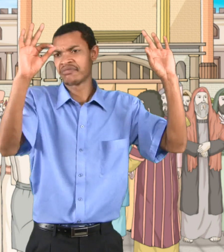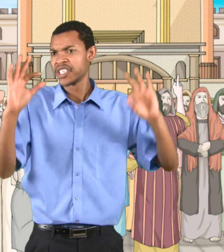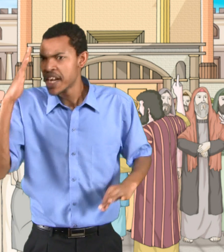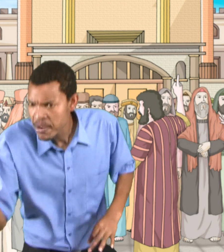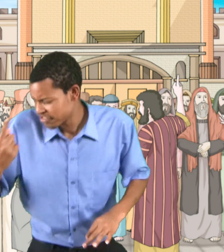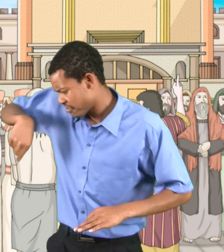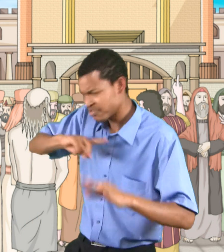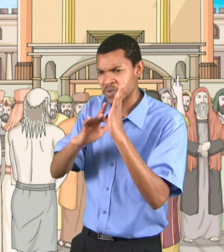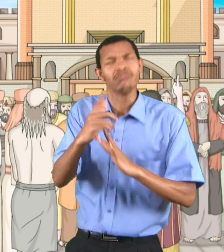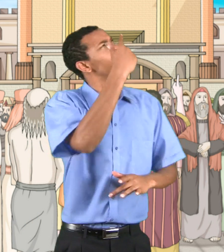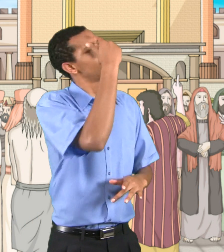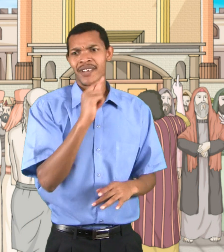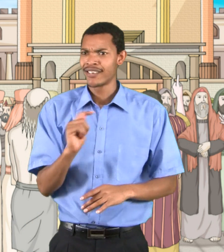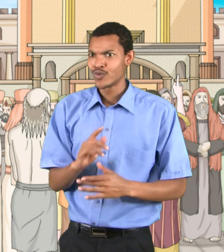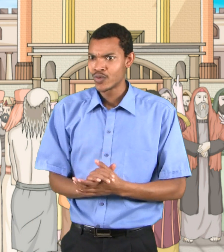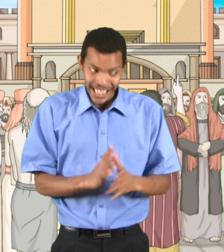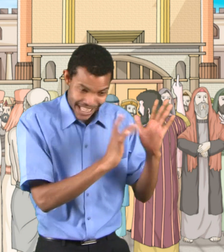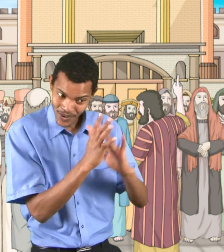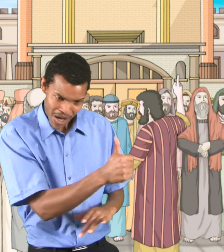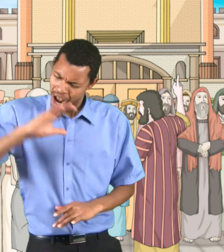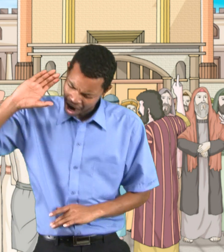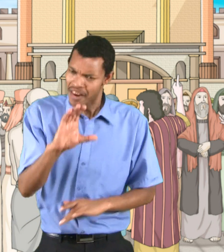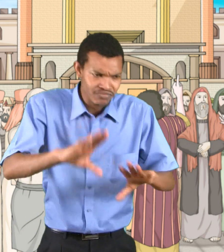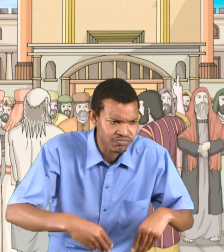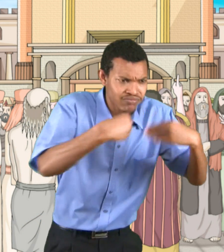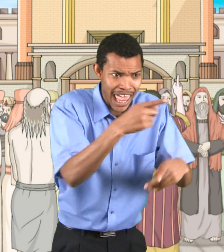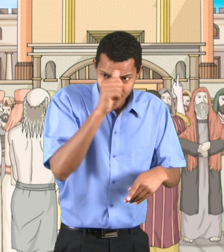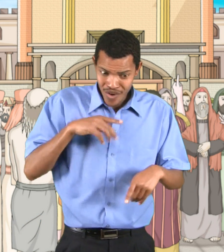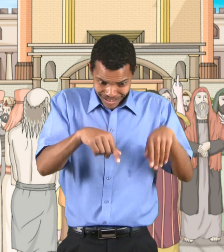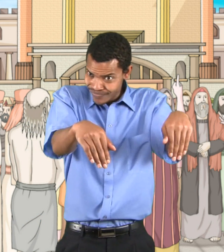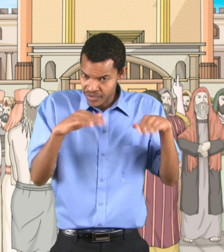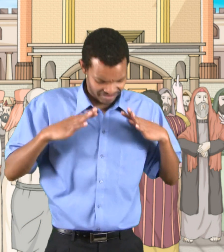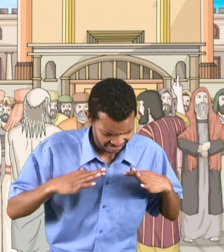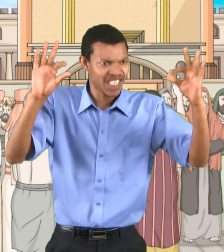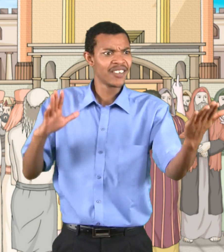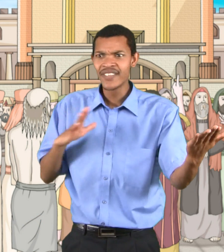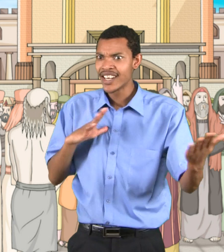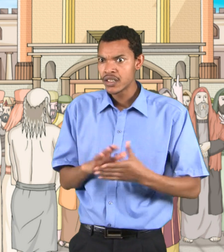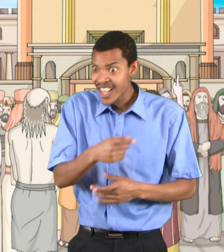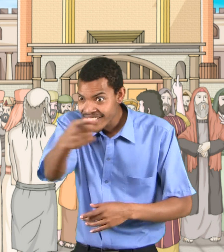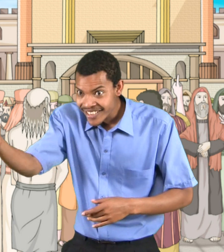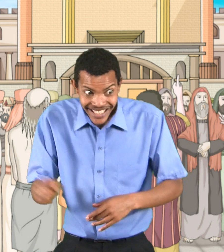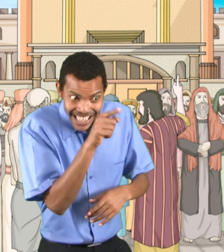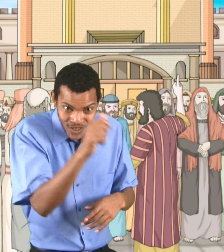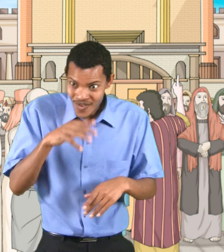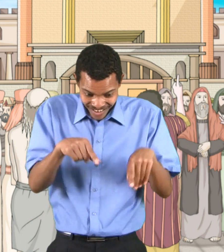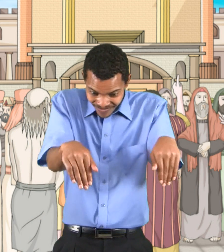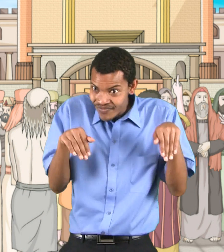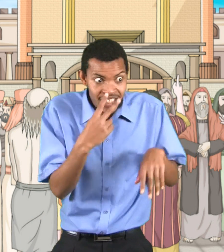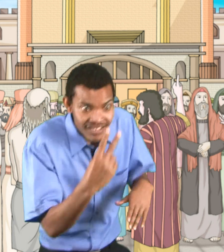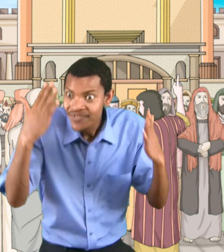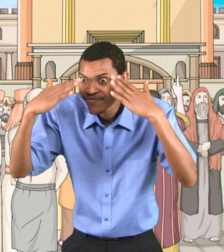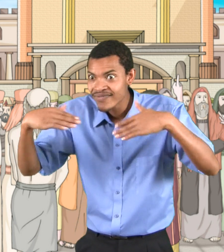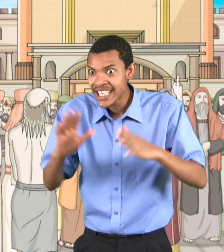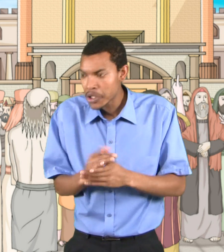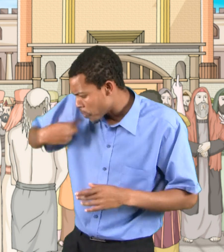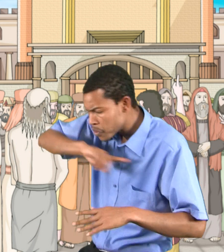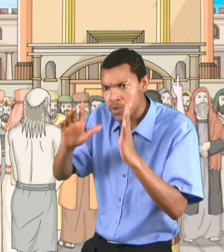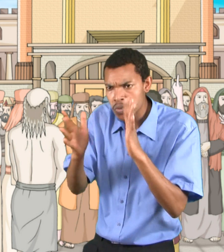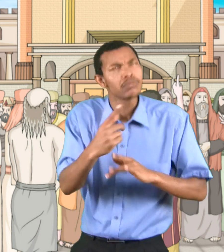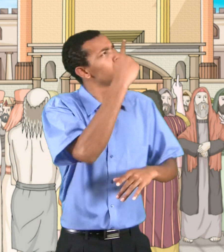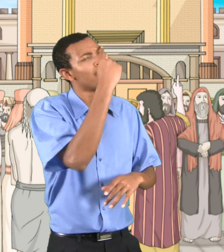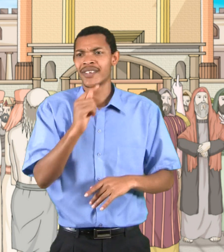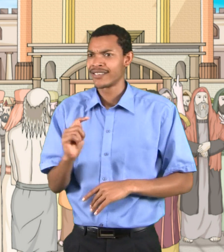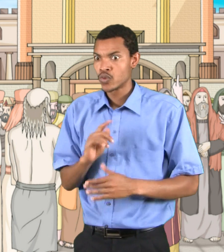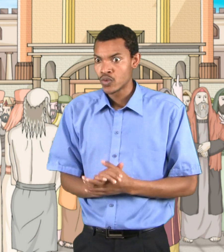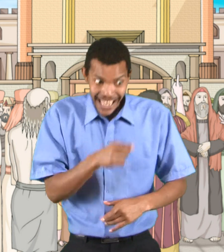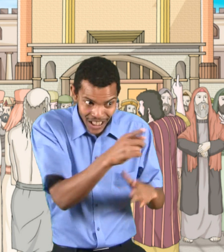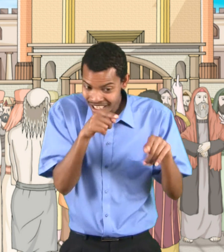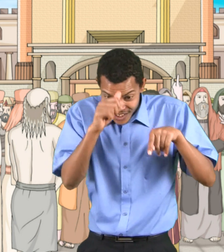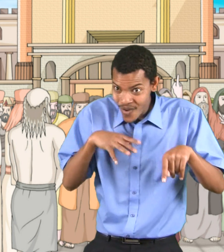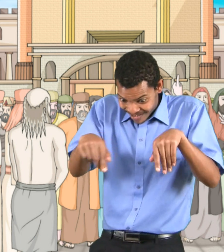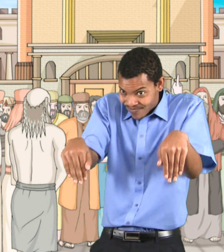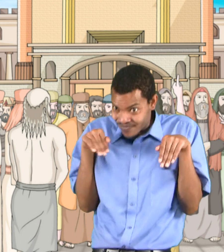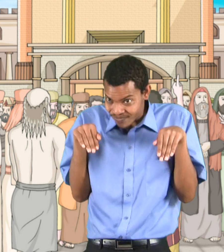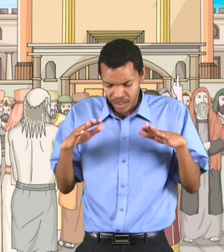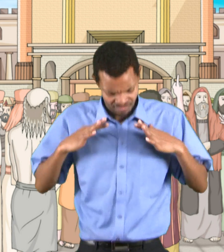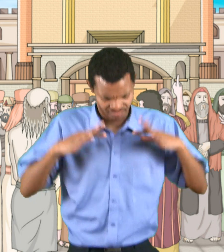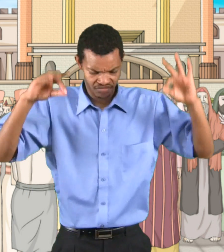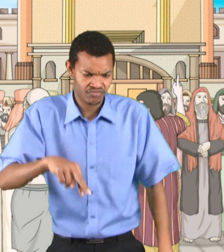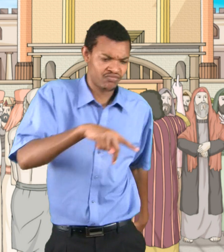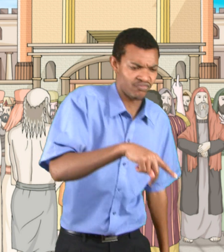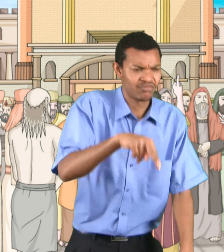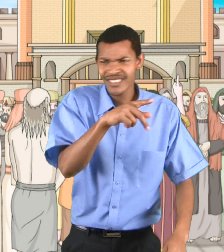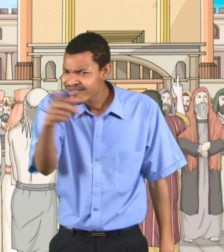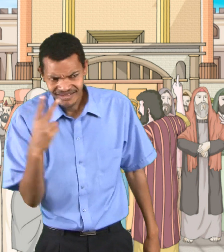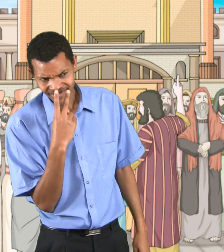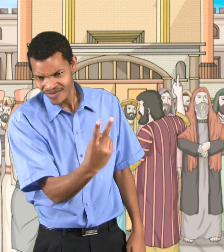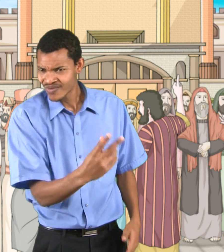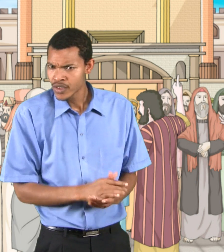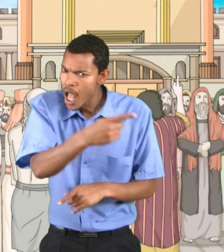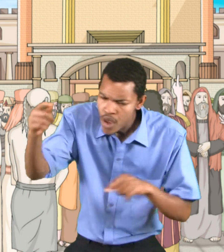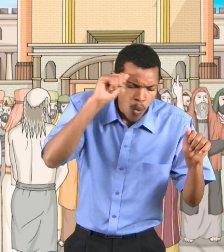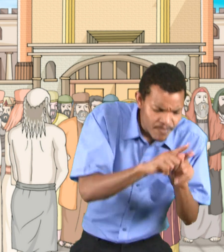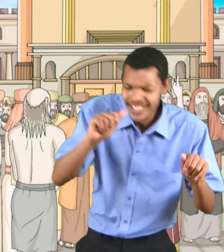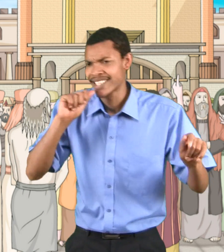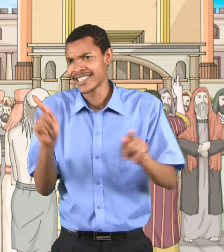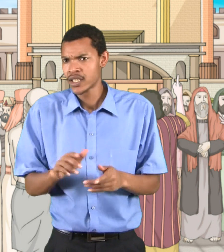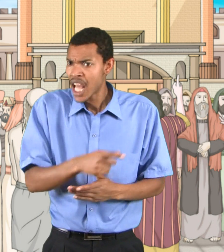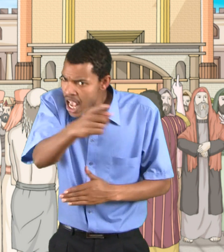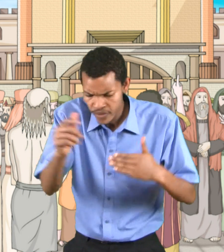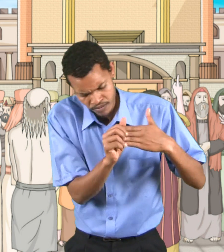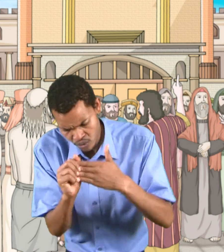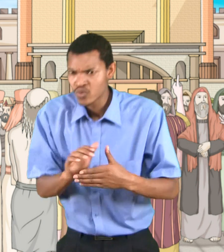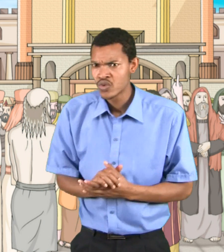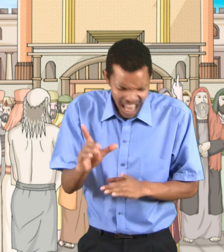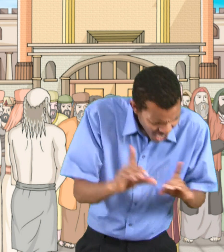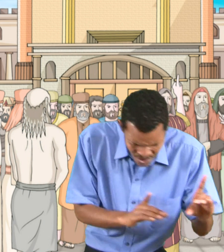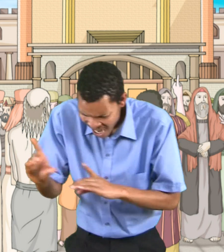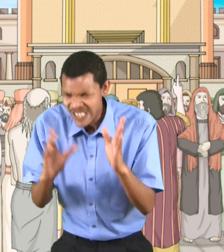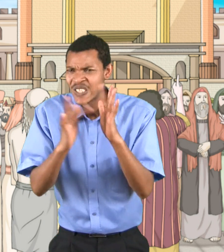It is Jesus’ name and the faith that comes through Him that has given him this complete healing in your presence.